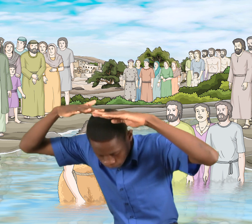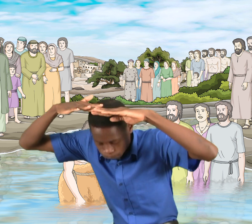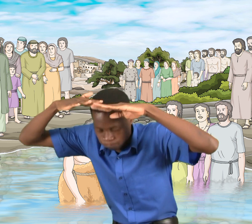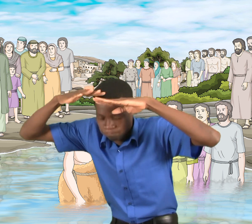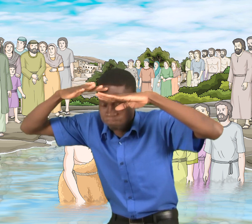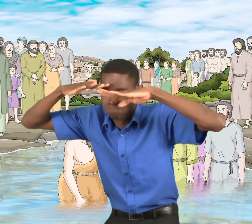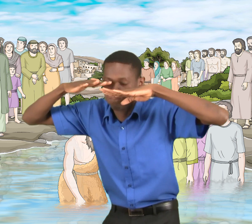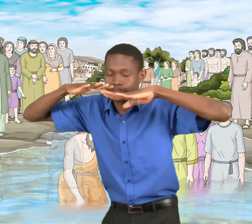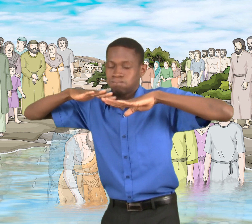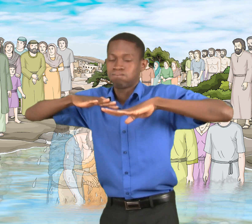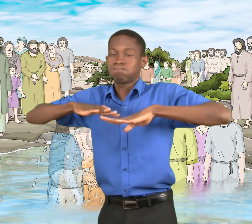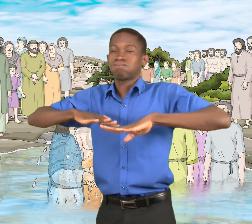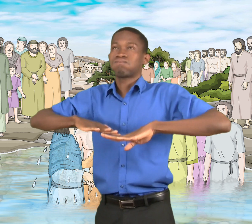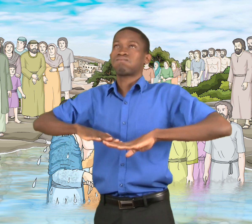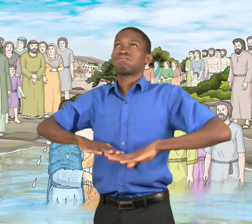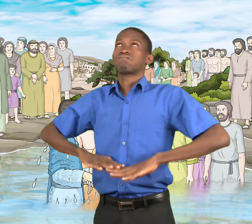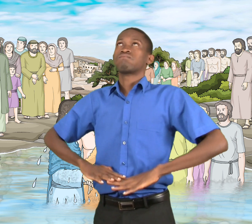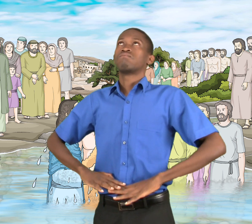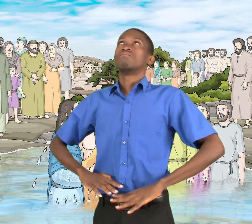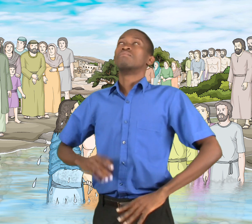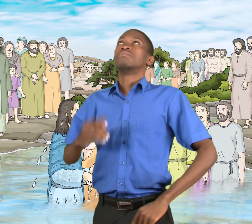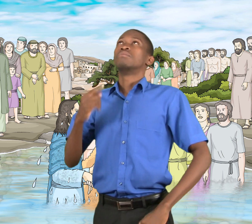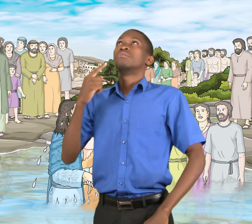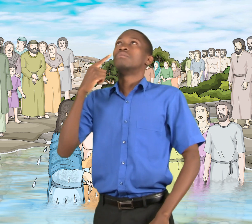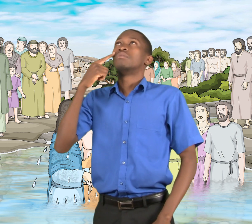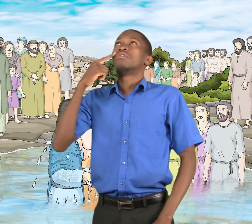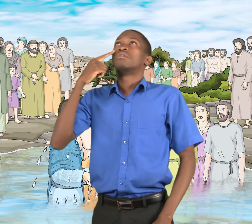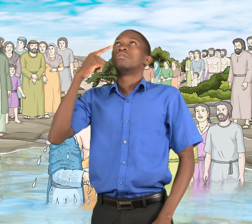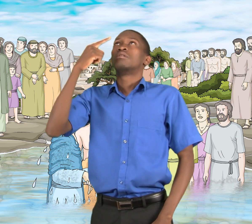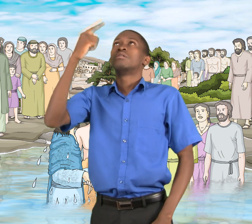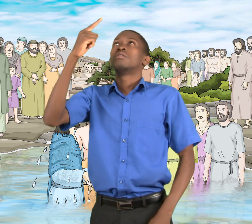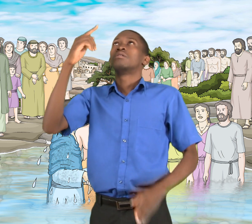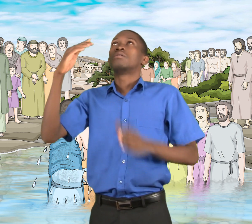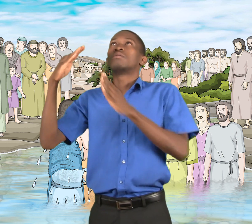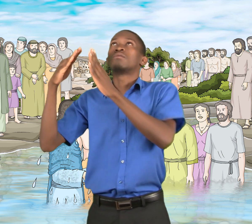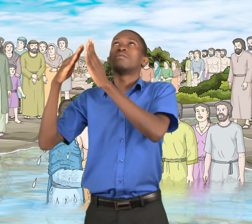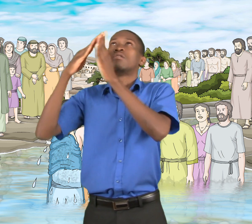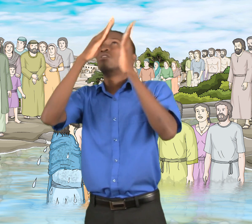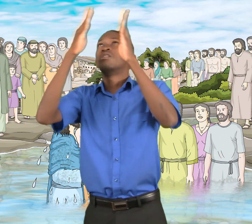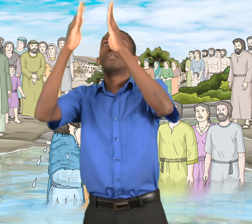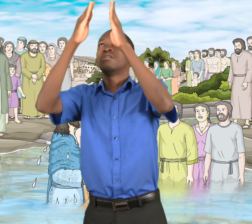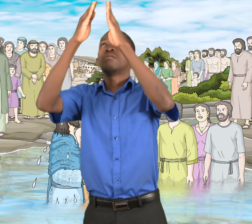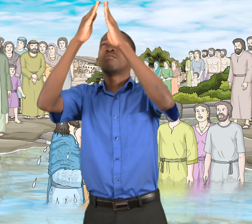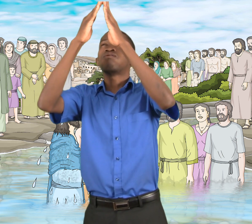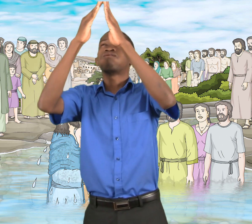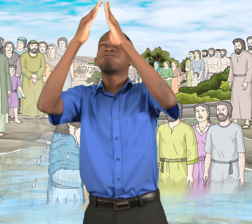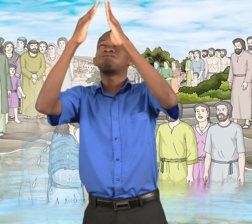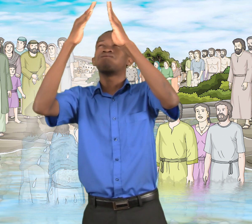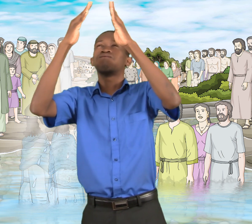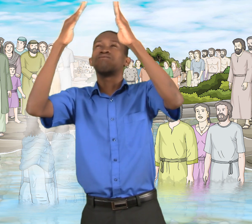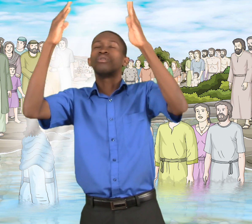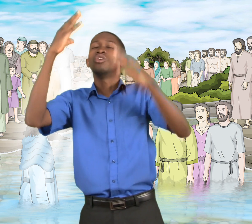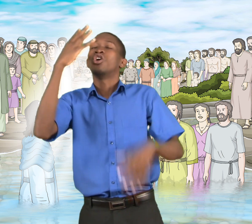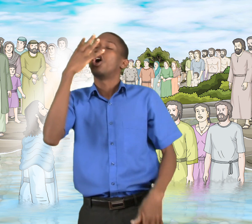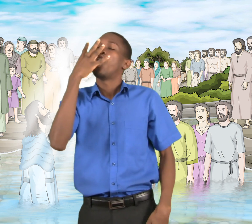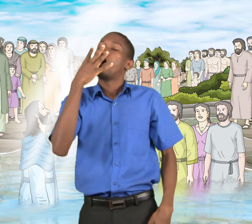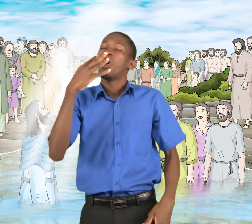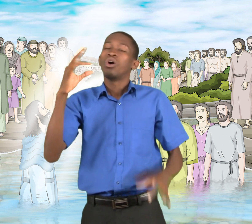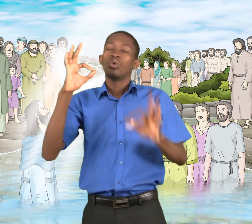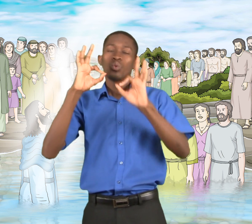As soon as Jesus was baptized, He went up out of the water.